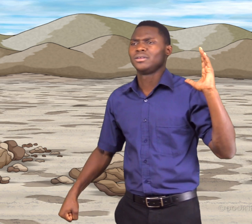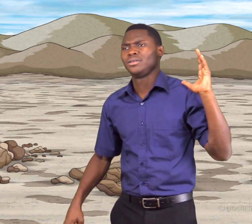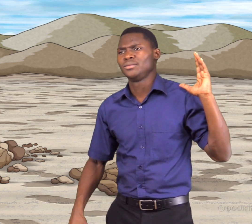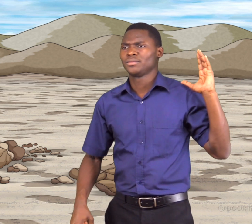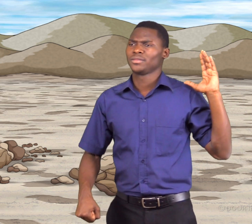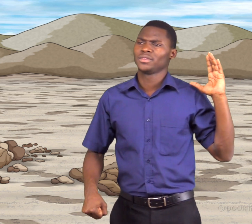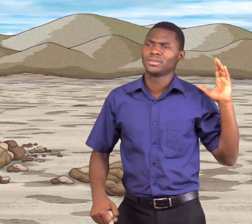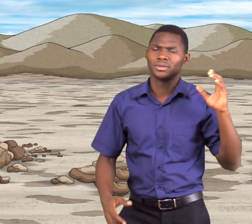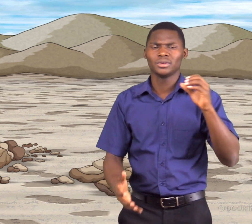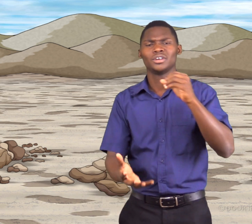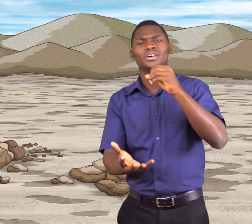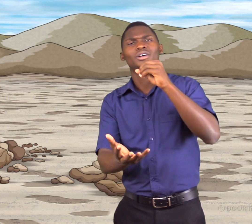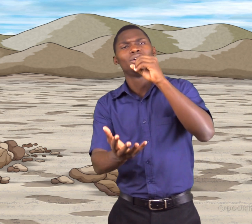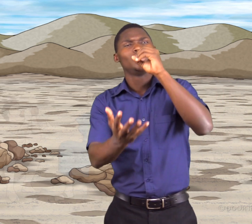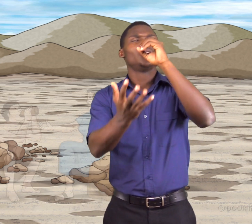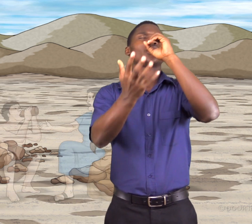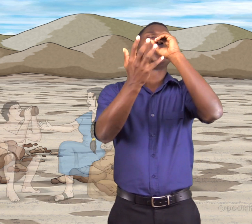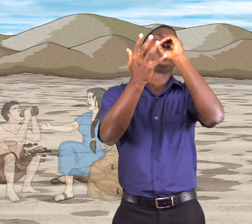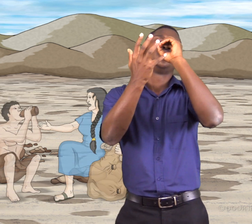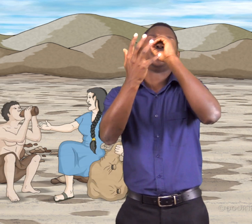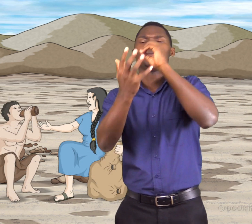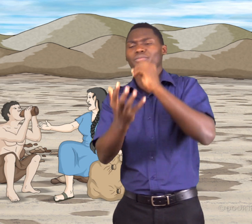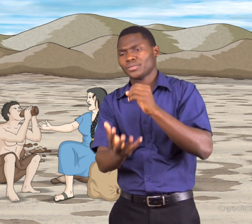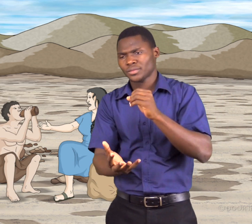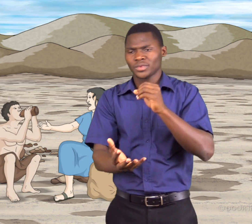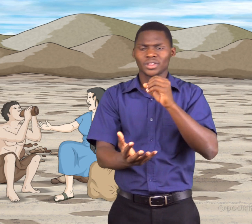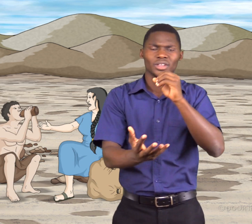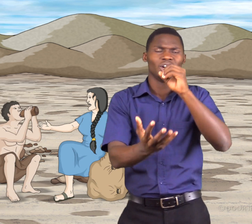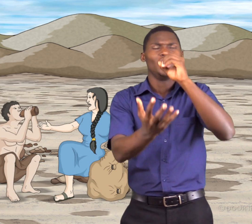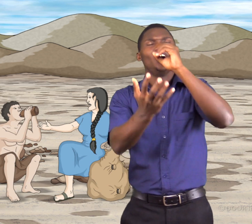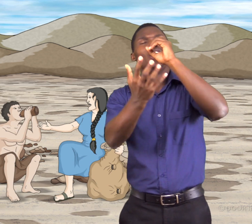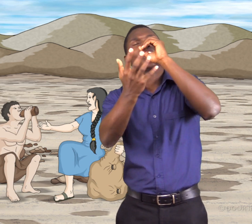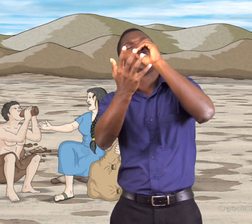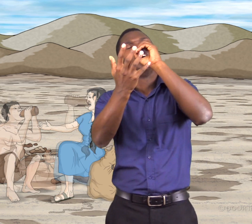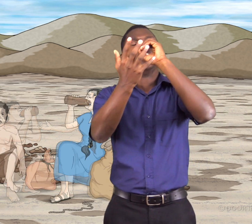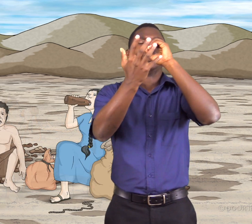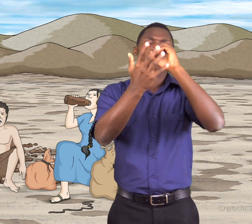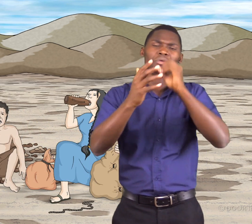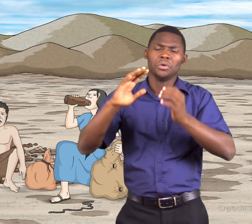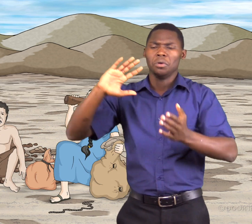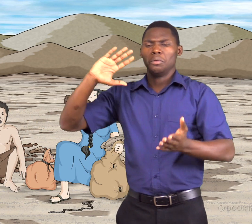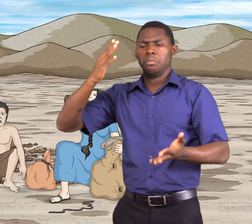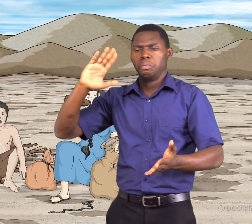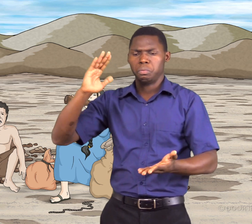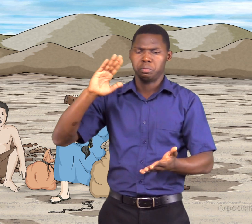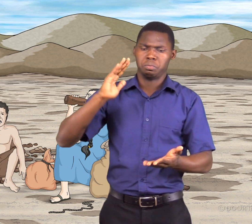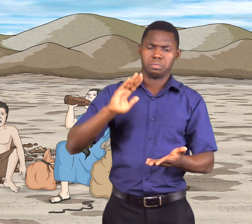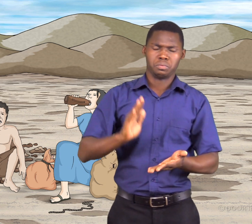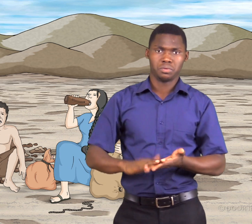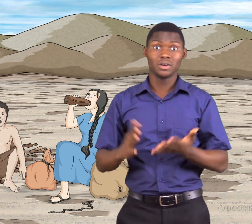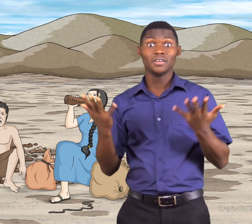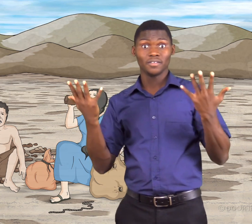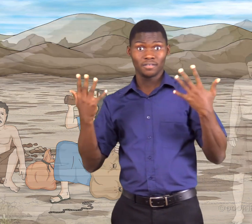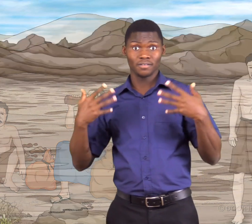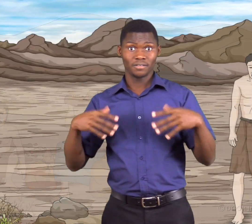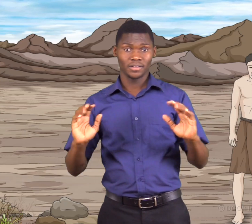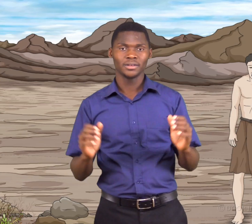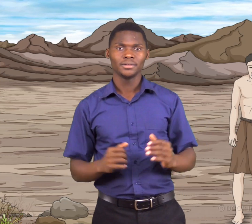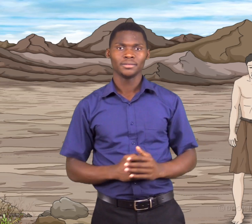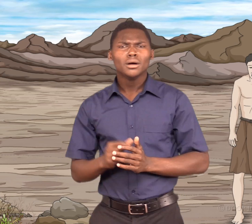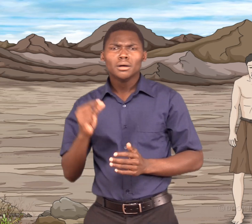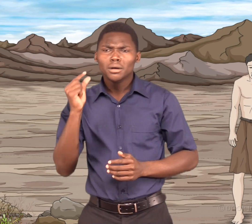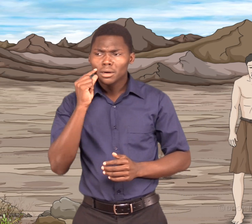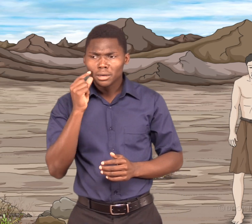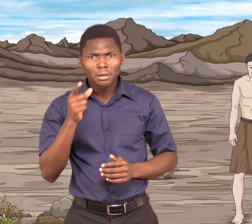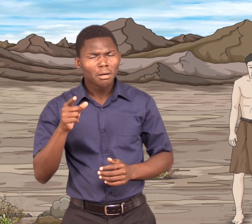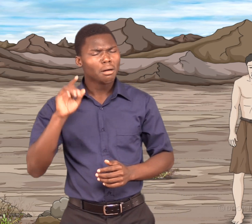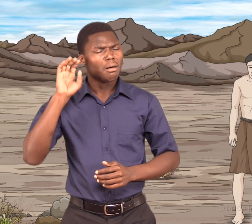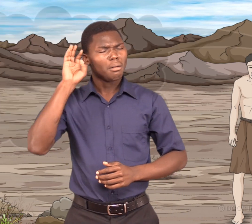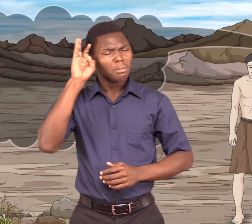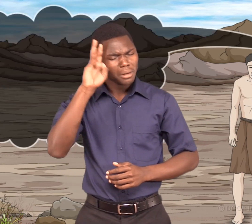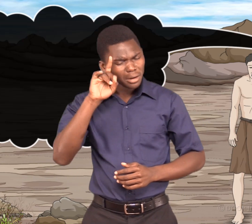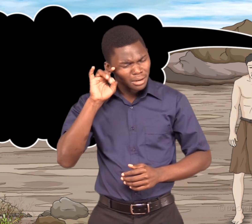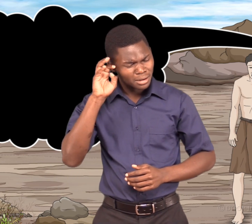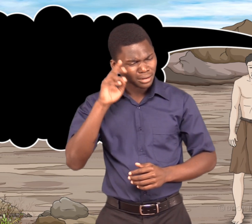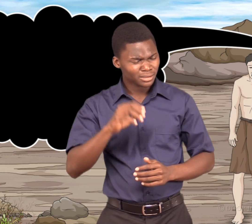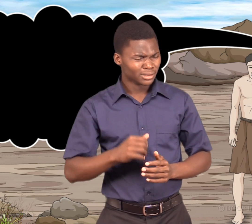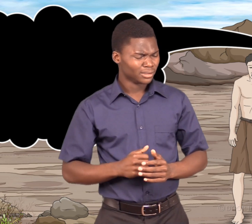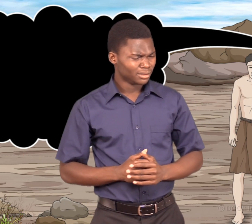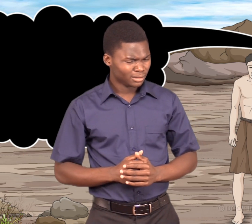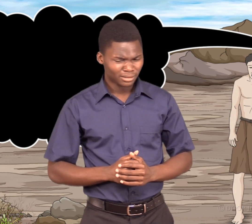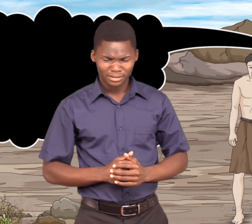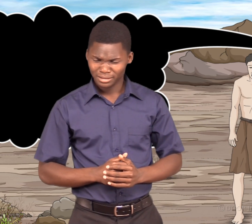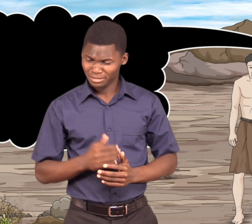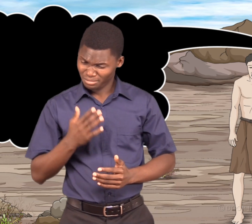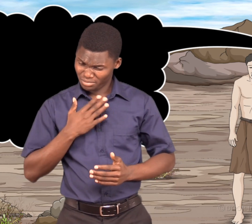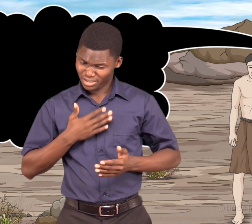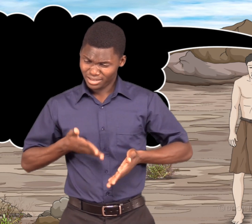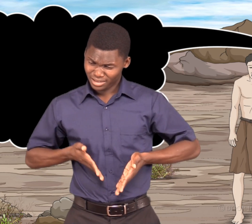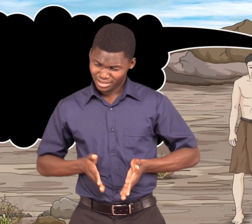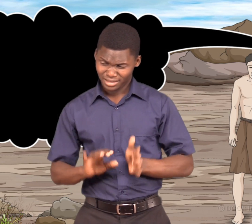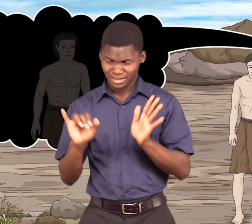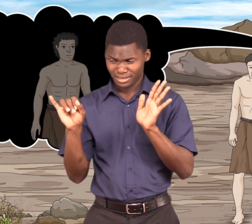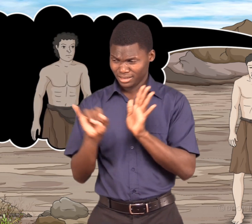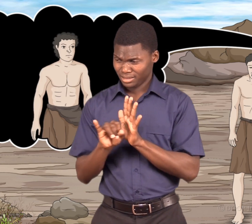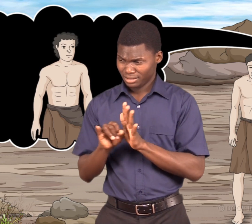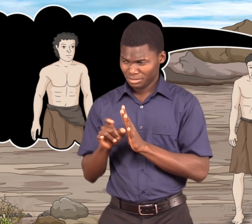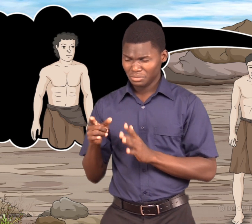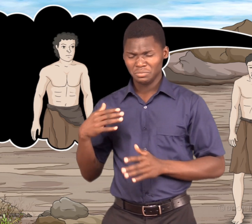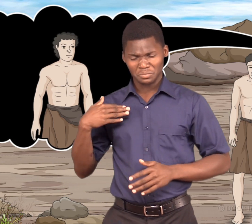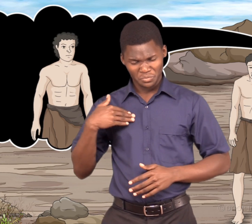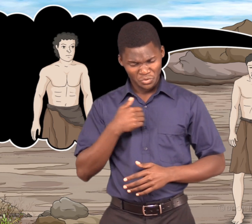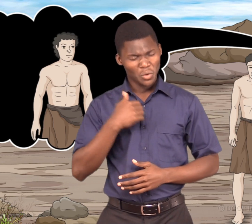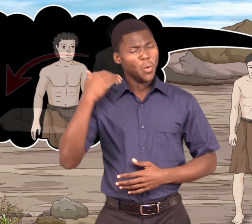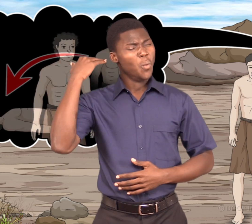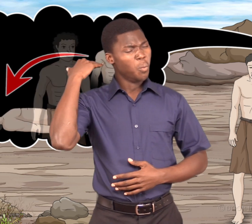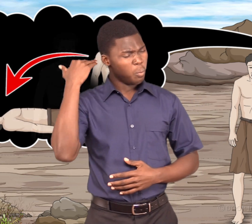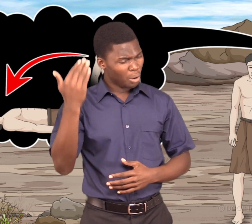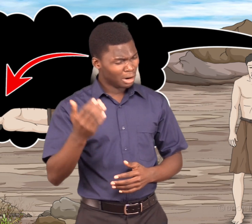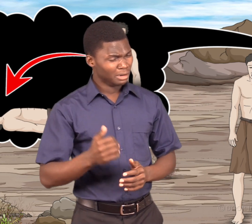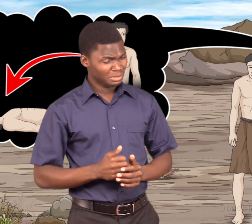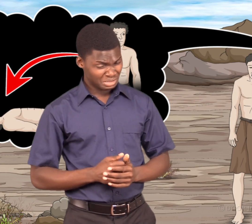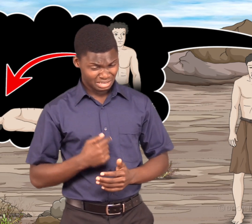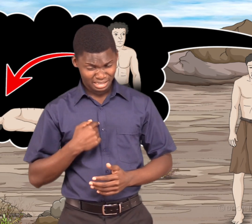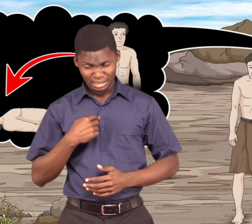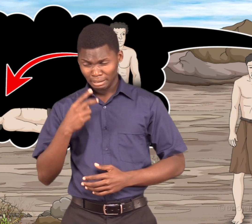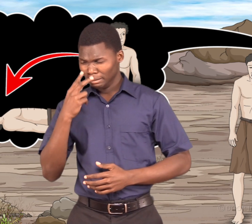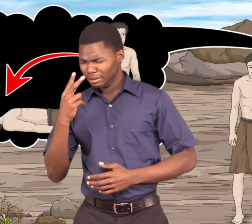When the water in the skin was gone, she left the boy under one of the bushes.